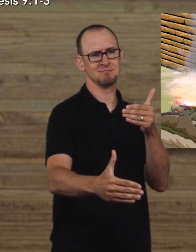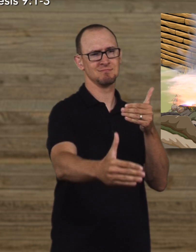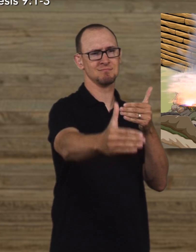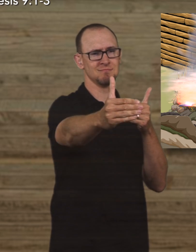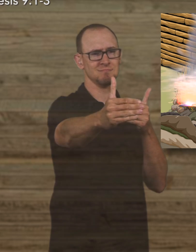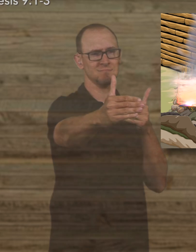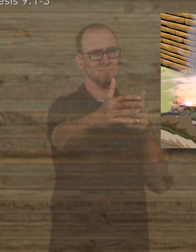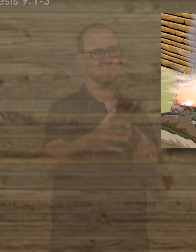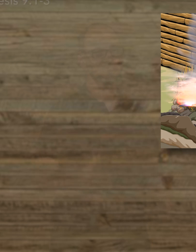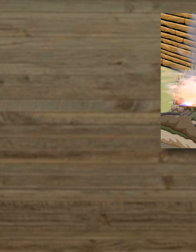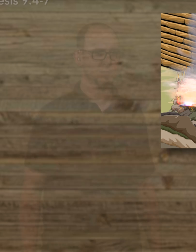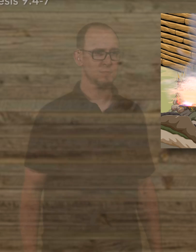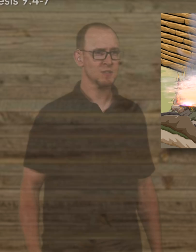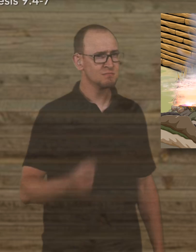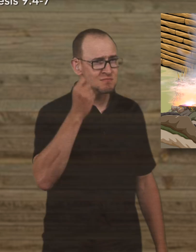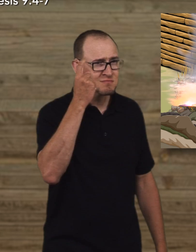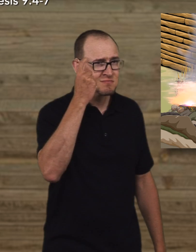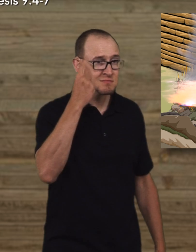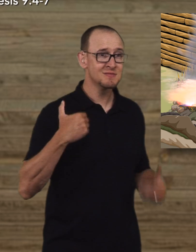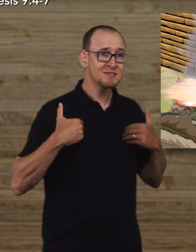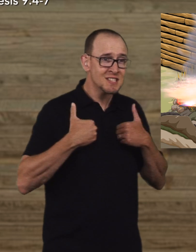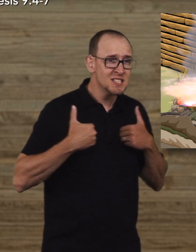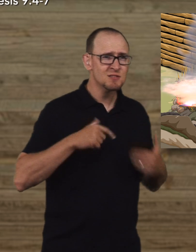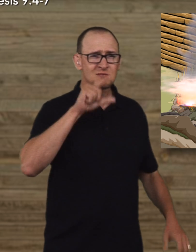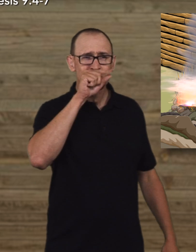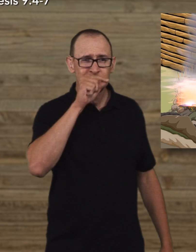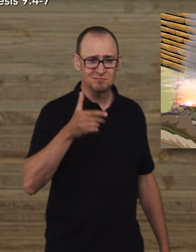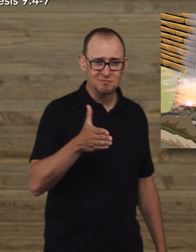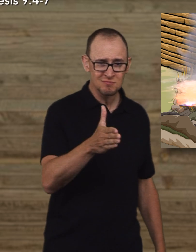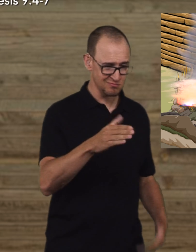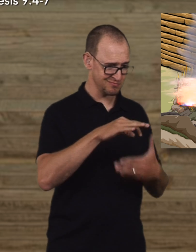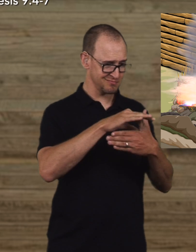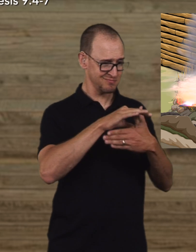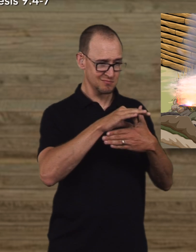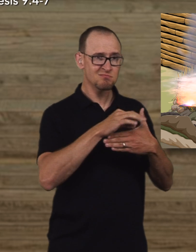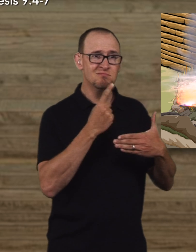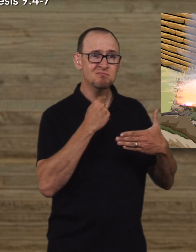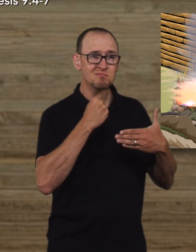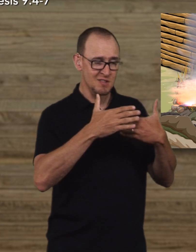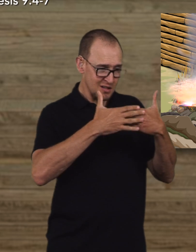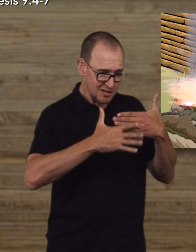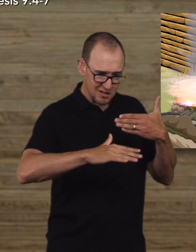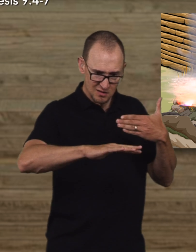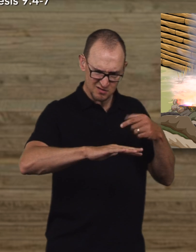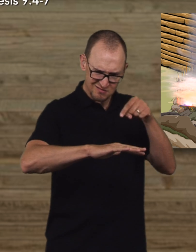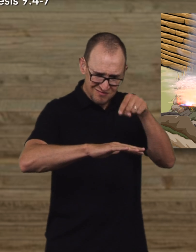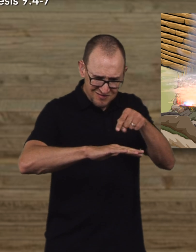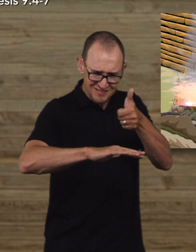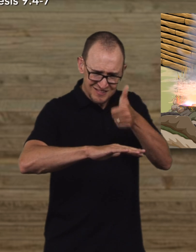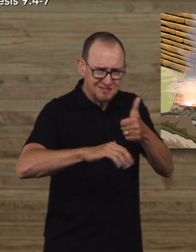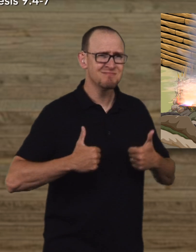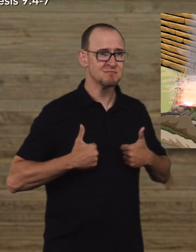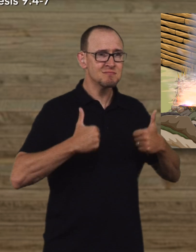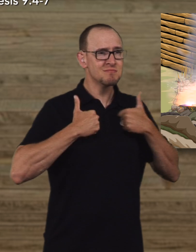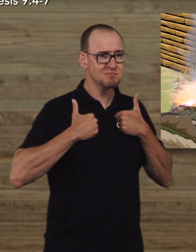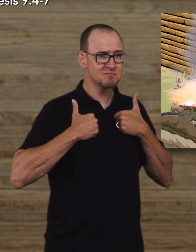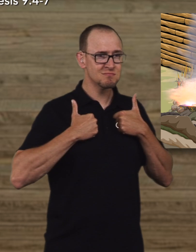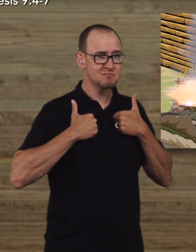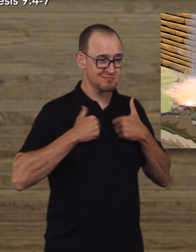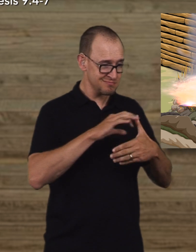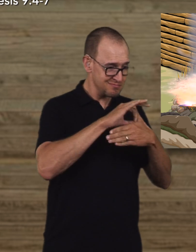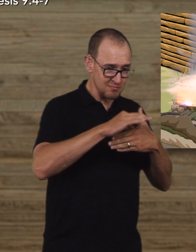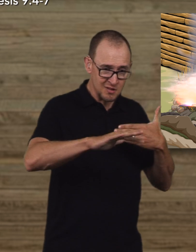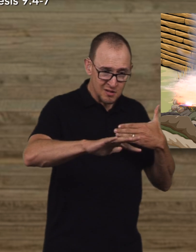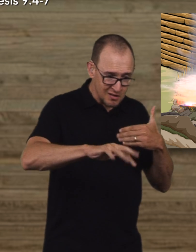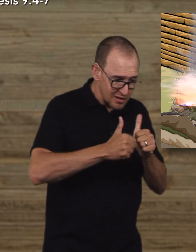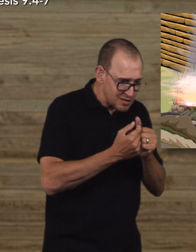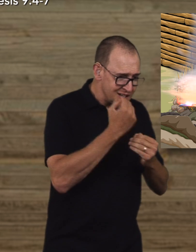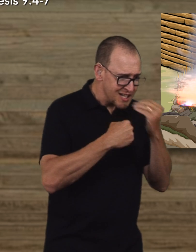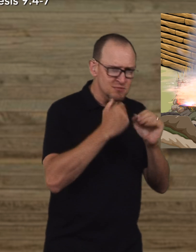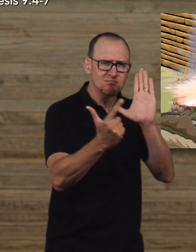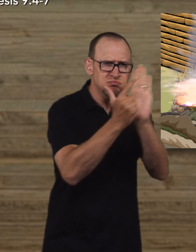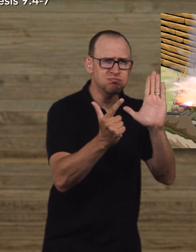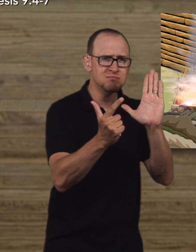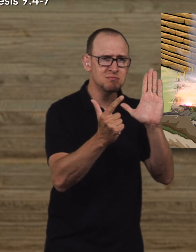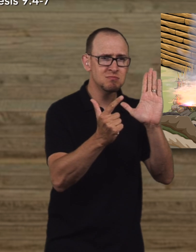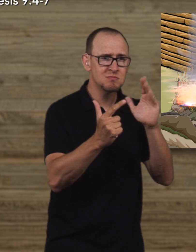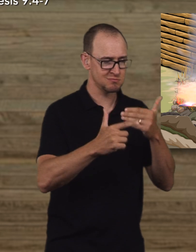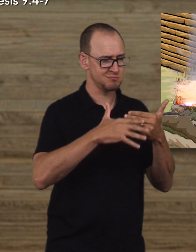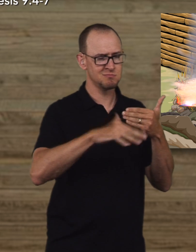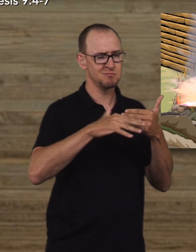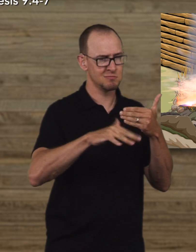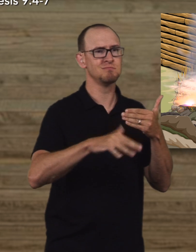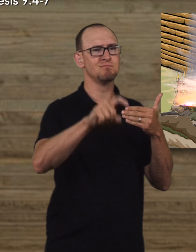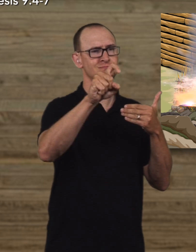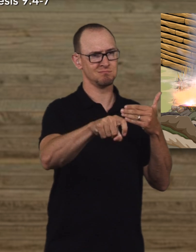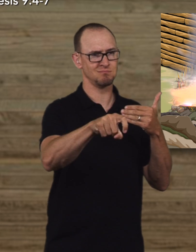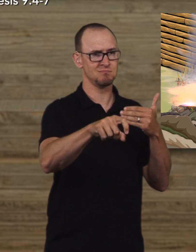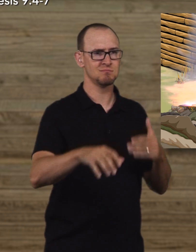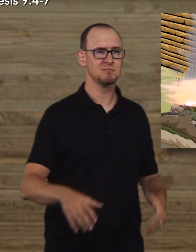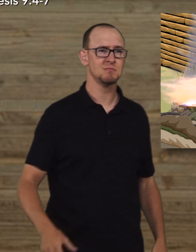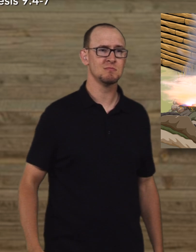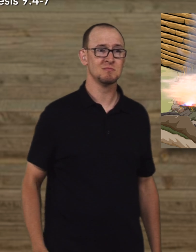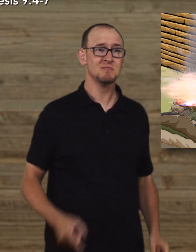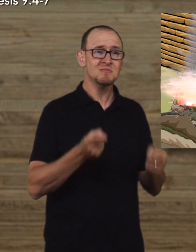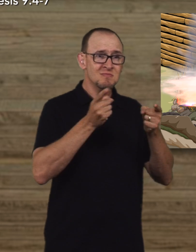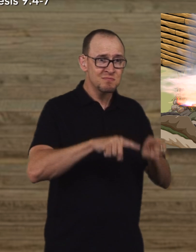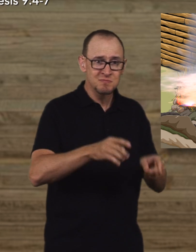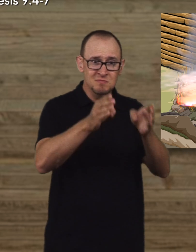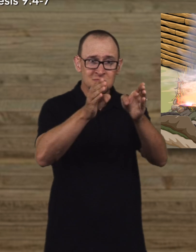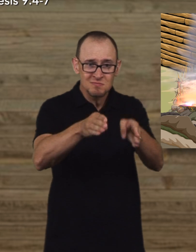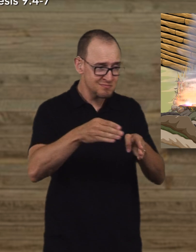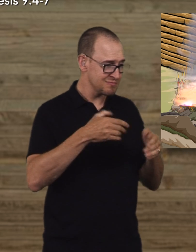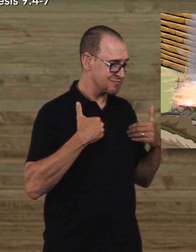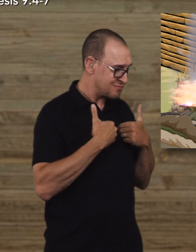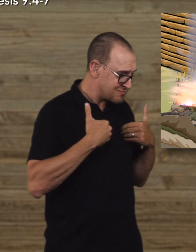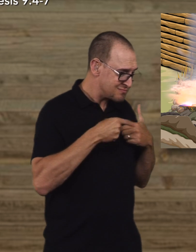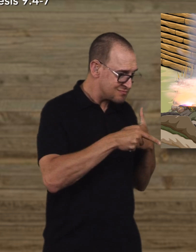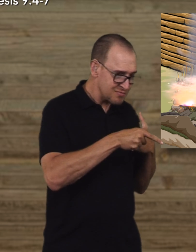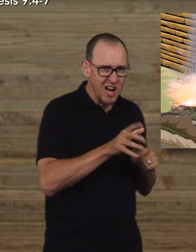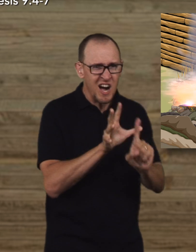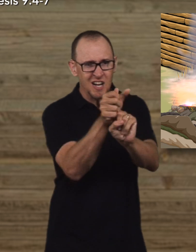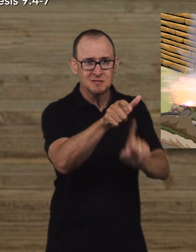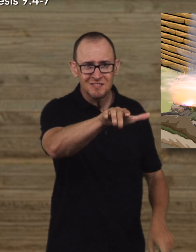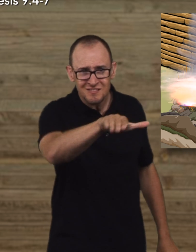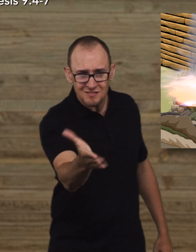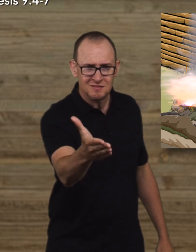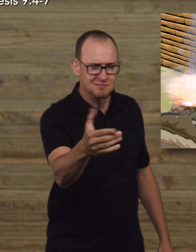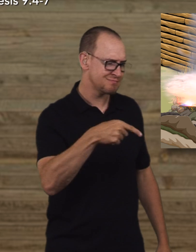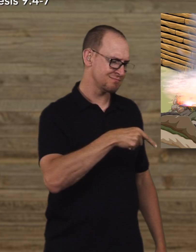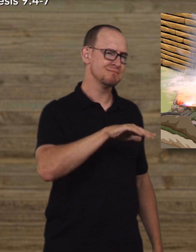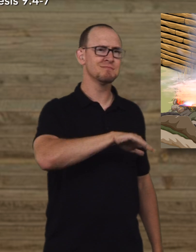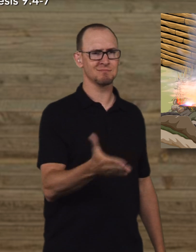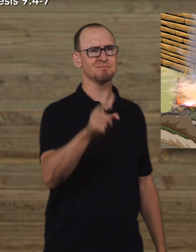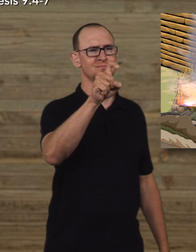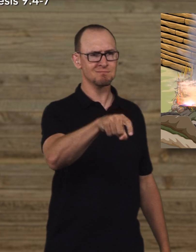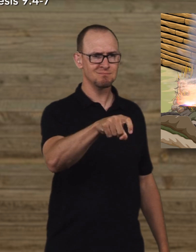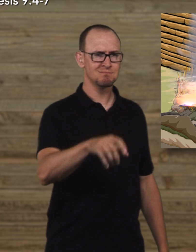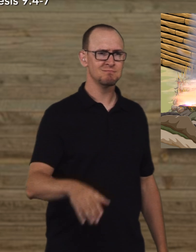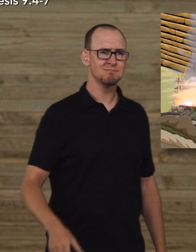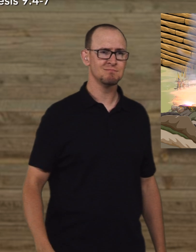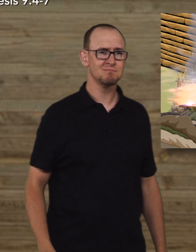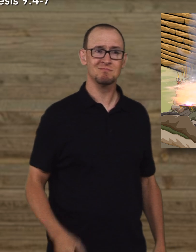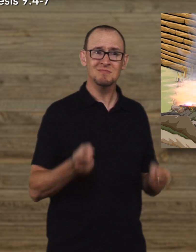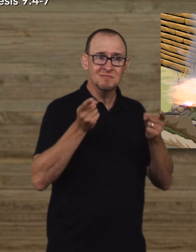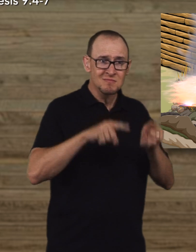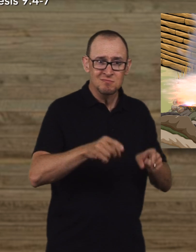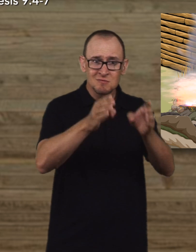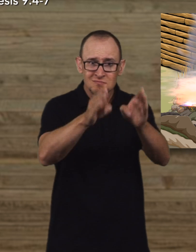But you must not eat meat with its lifeblood still in it. And surely I will require the life of any man or beast by whose hand your lifeblood is shed.